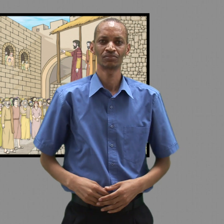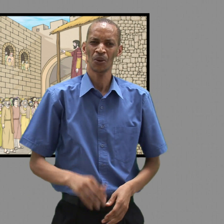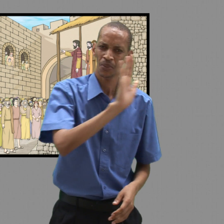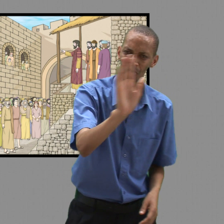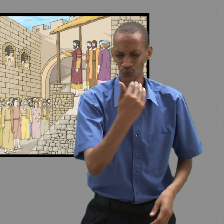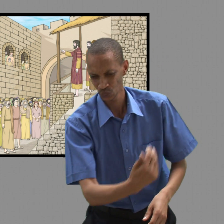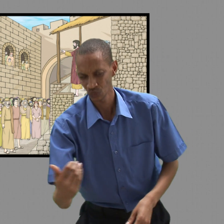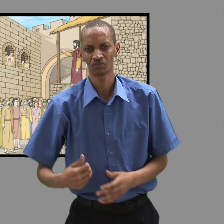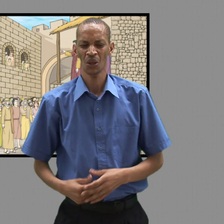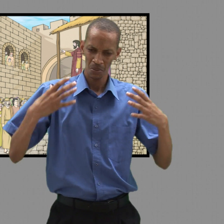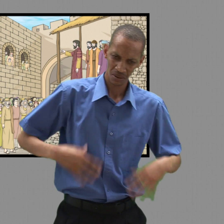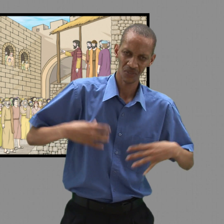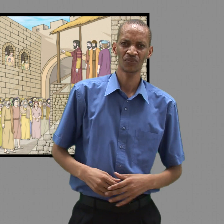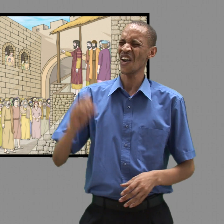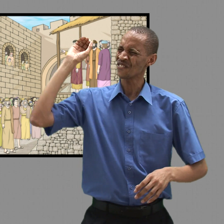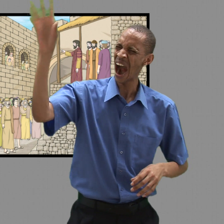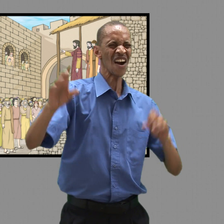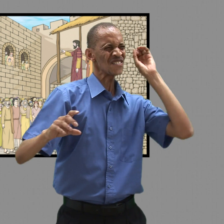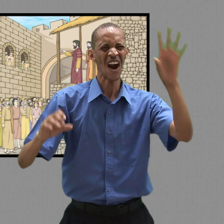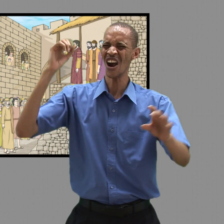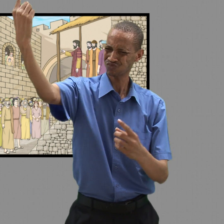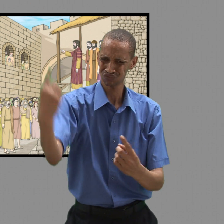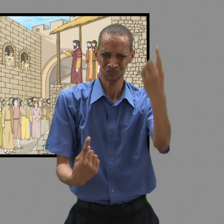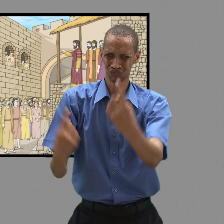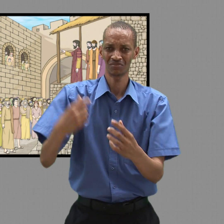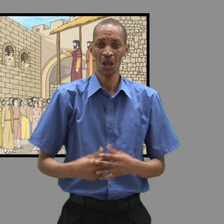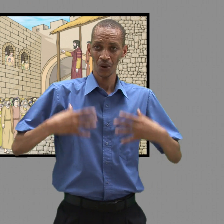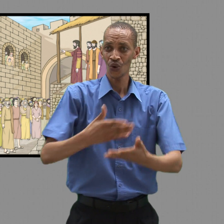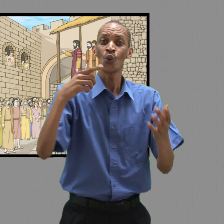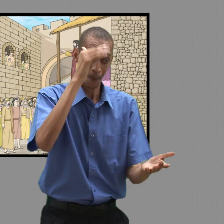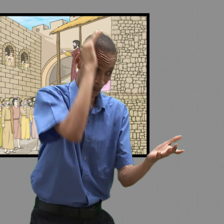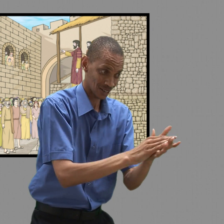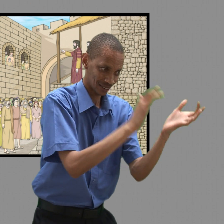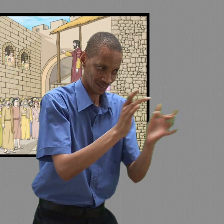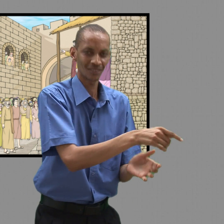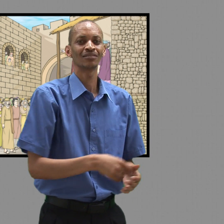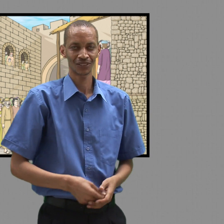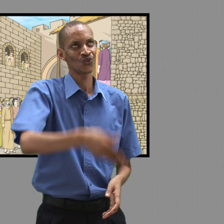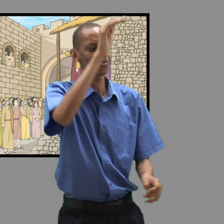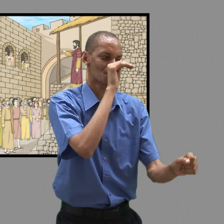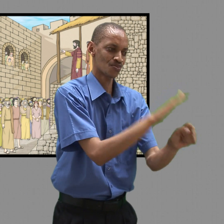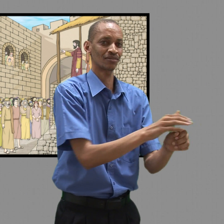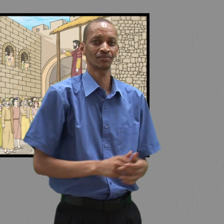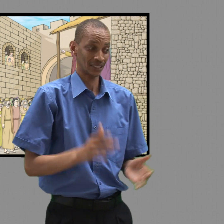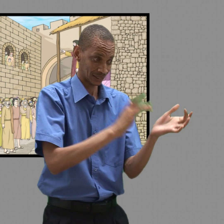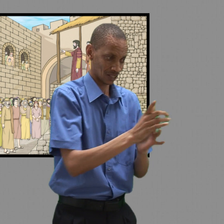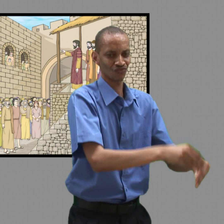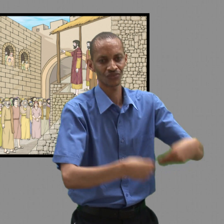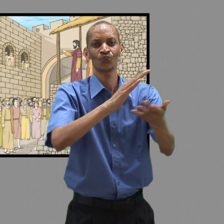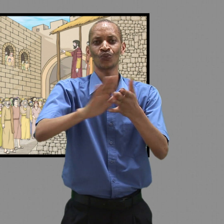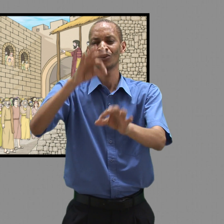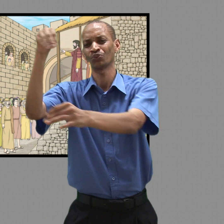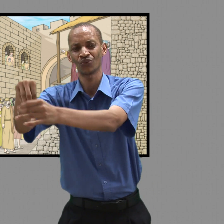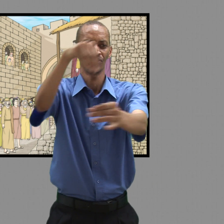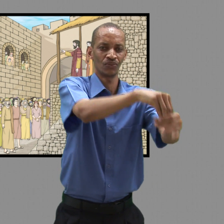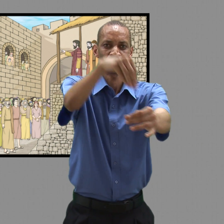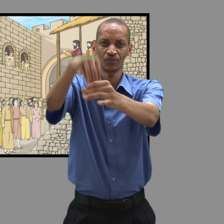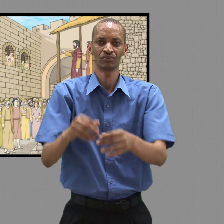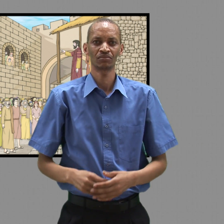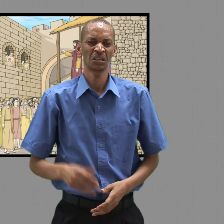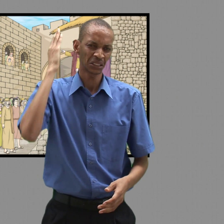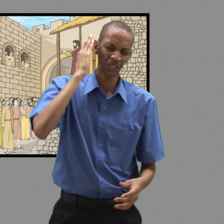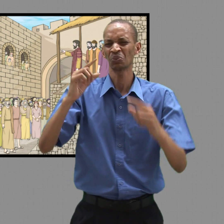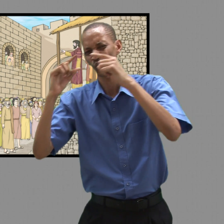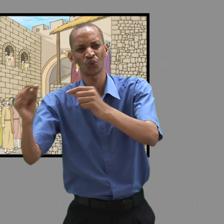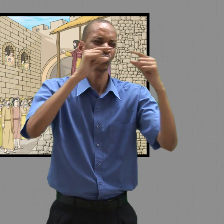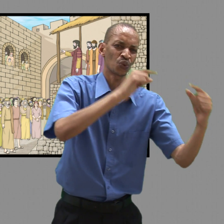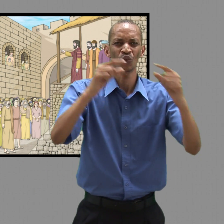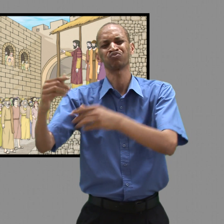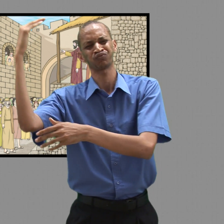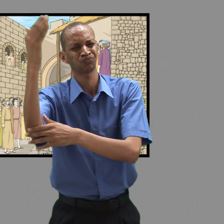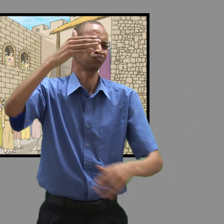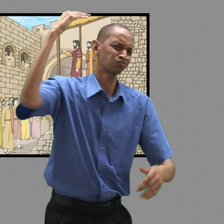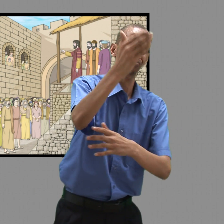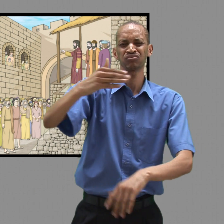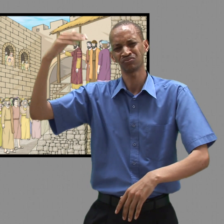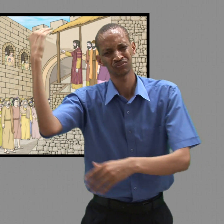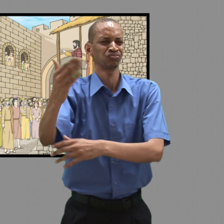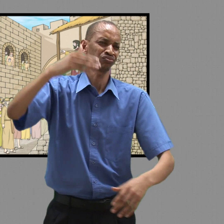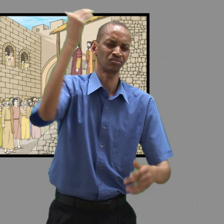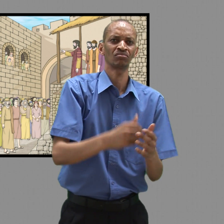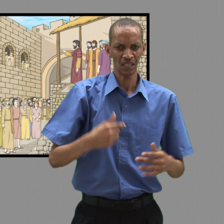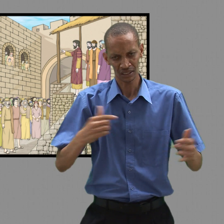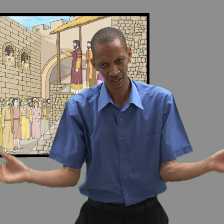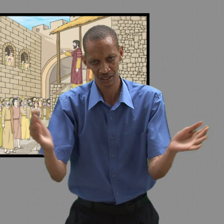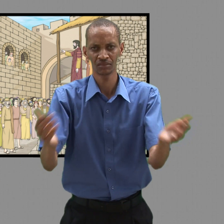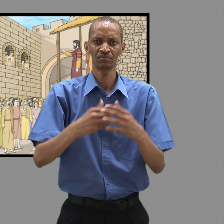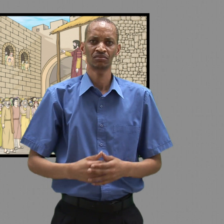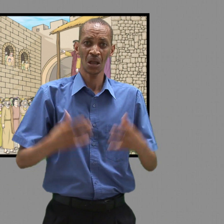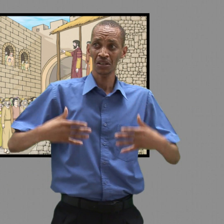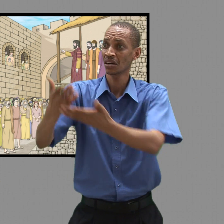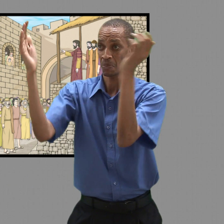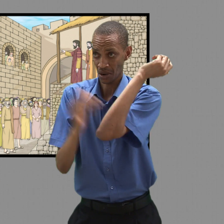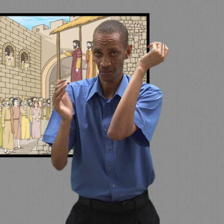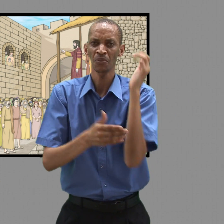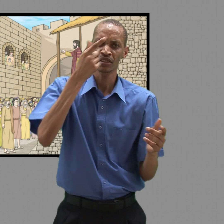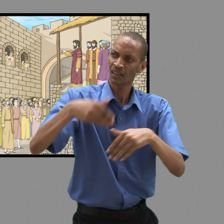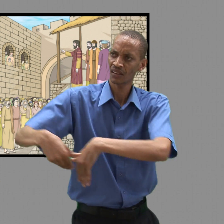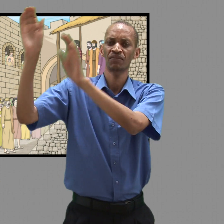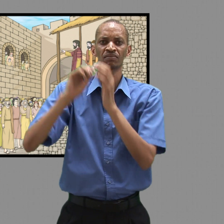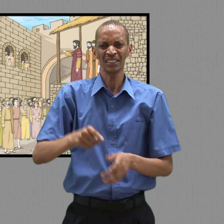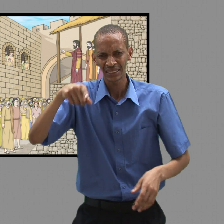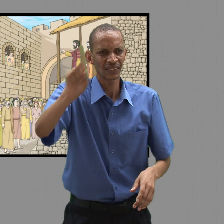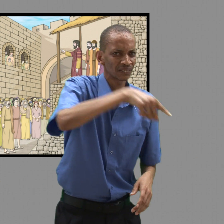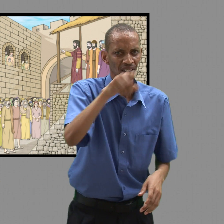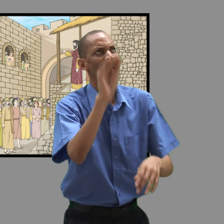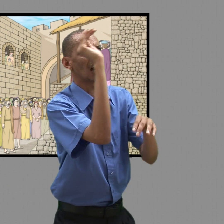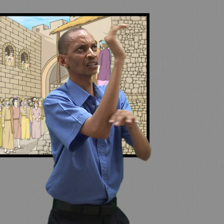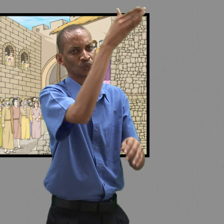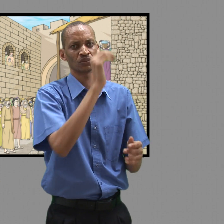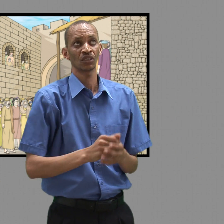This promise belongs to you and your children and to all who are far off—to all whom the Lord our God will call to Himself.”